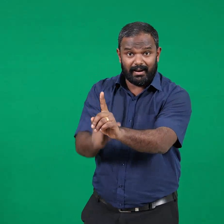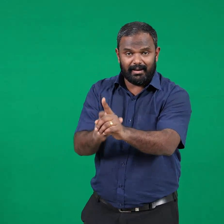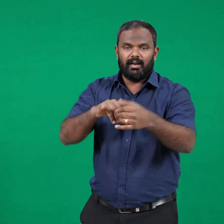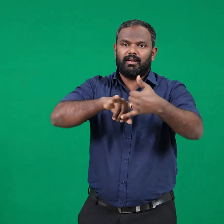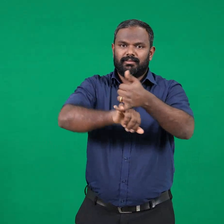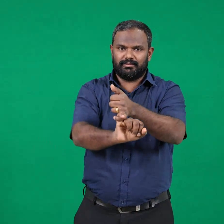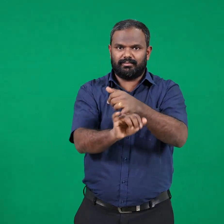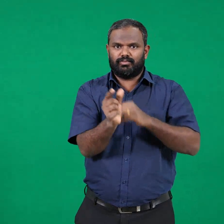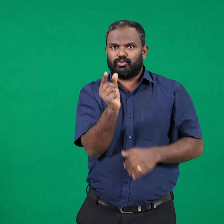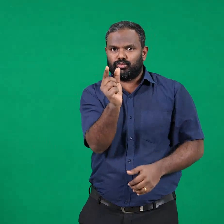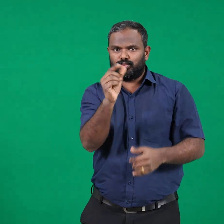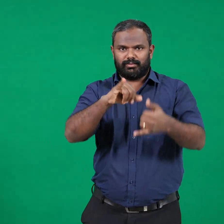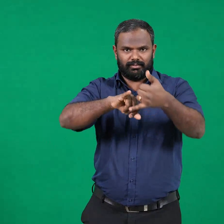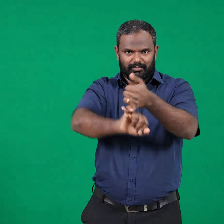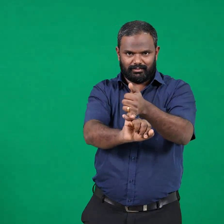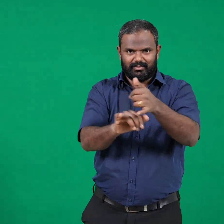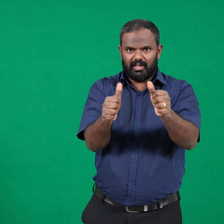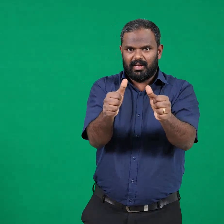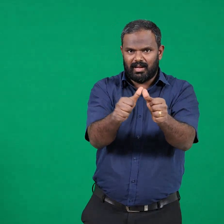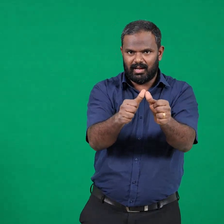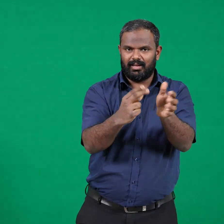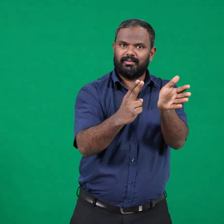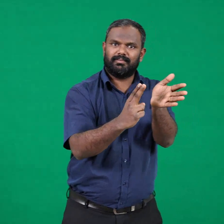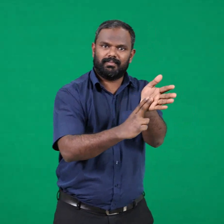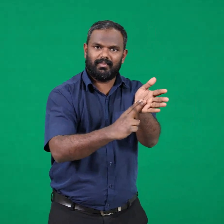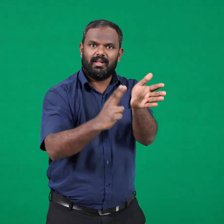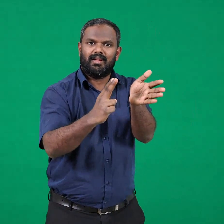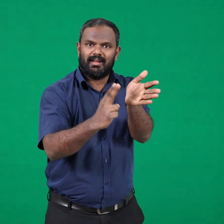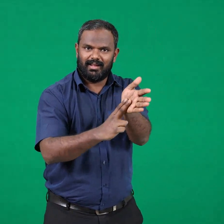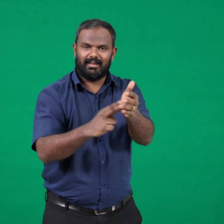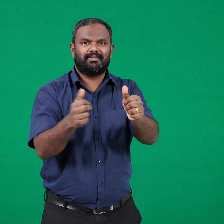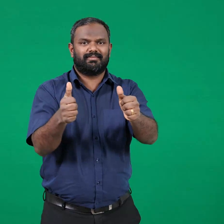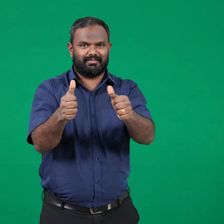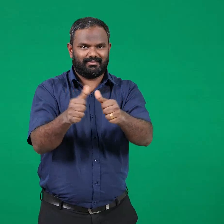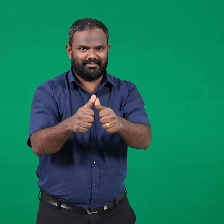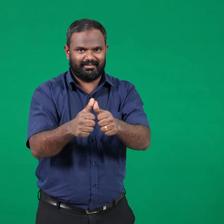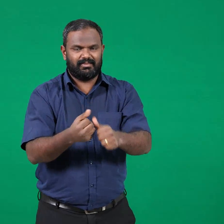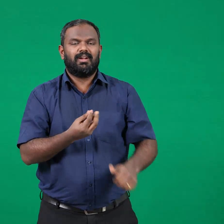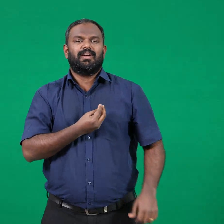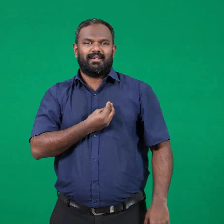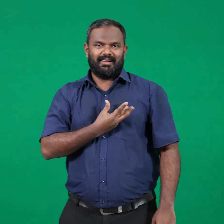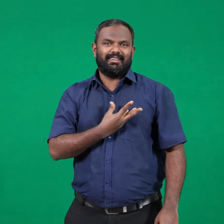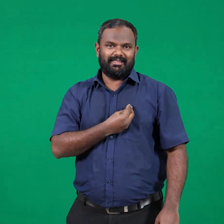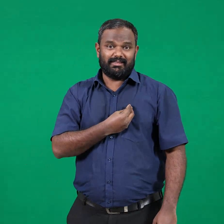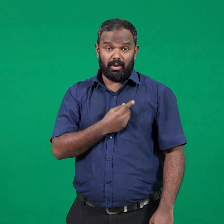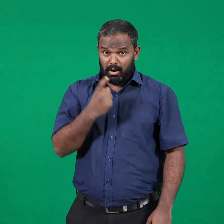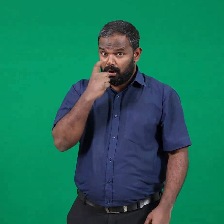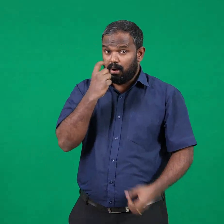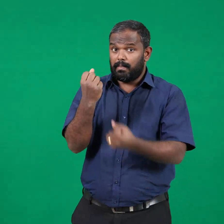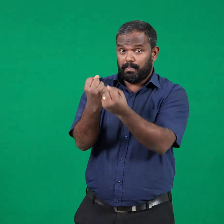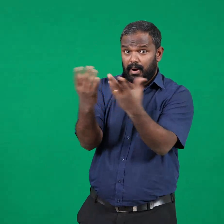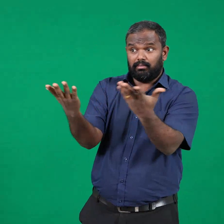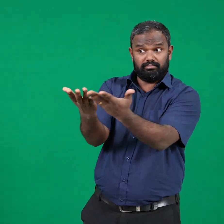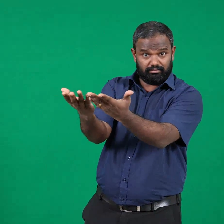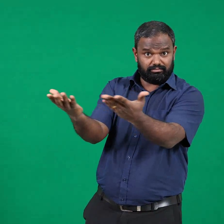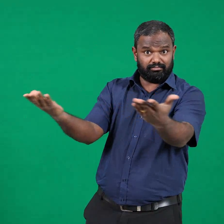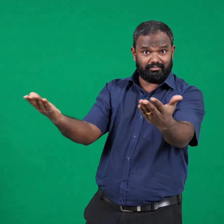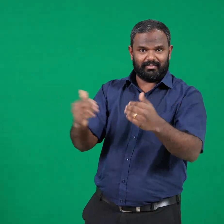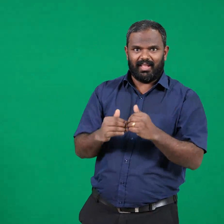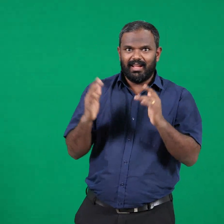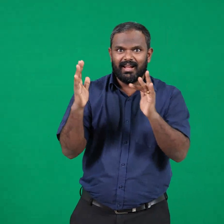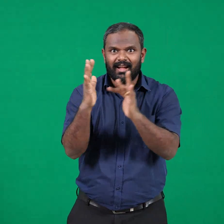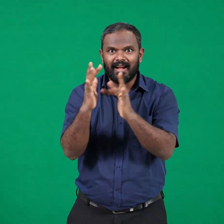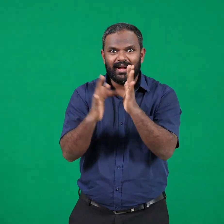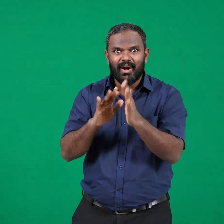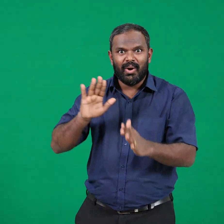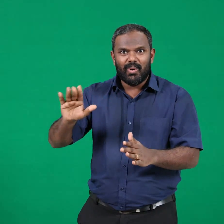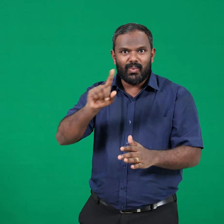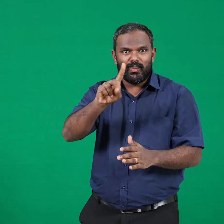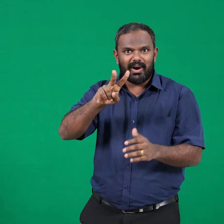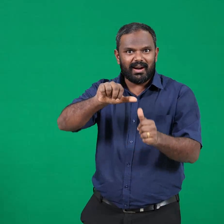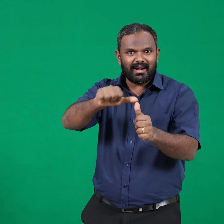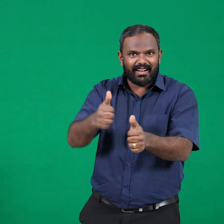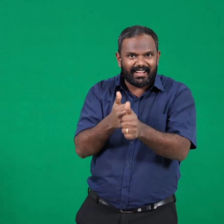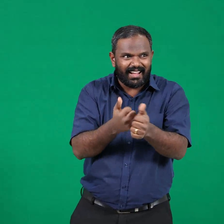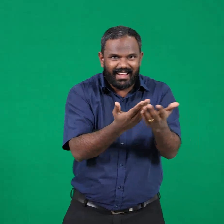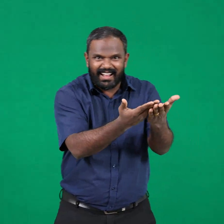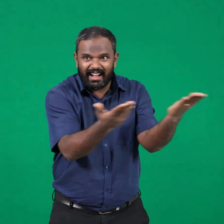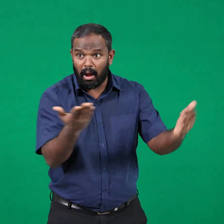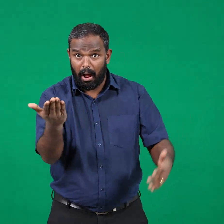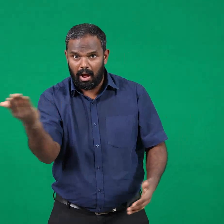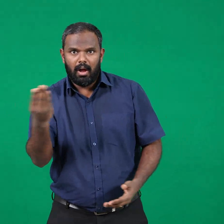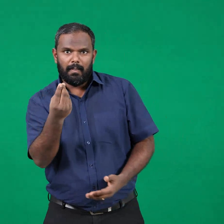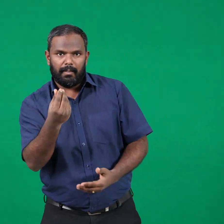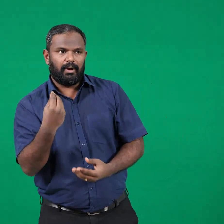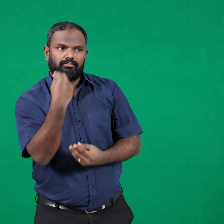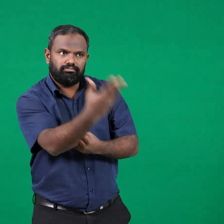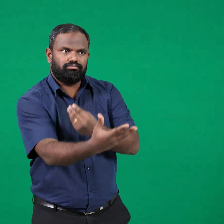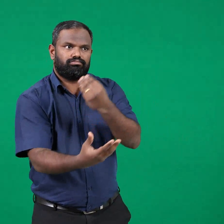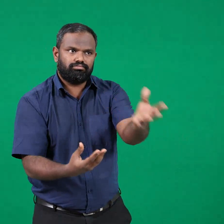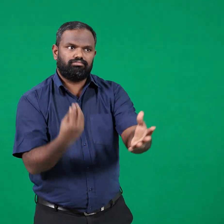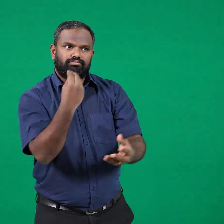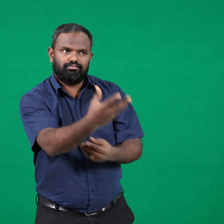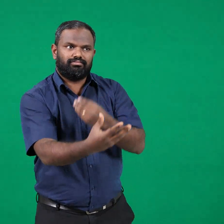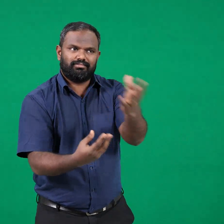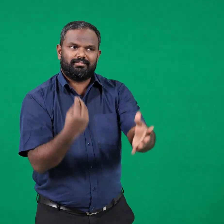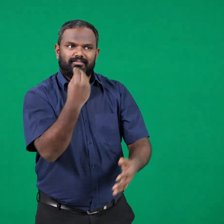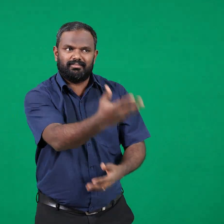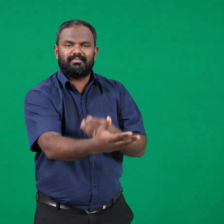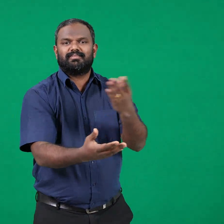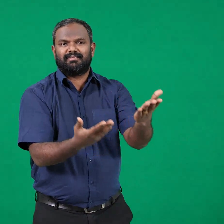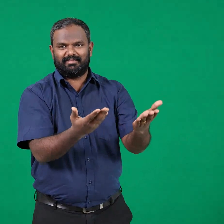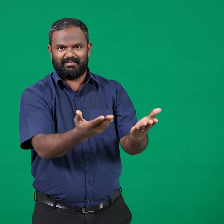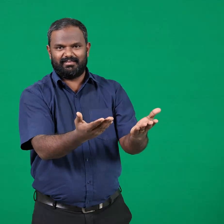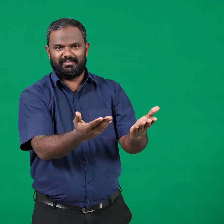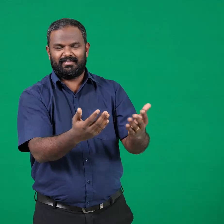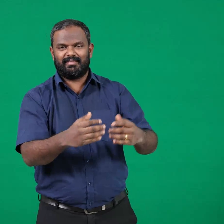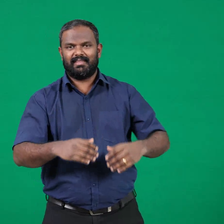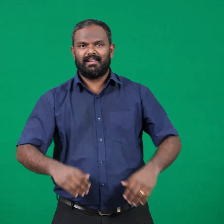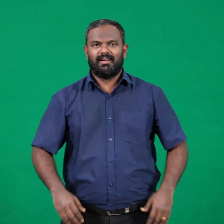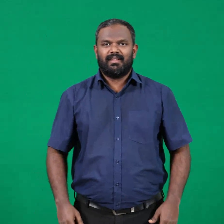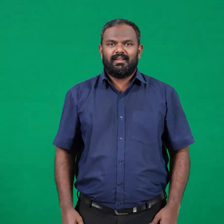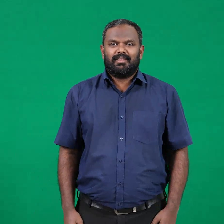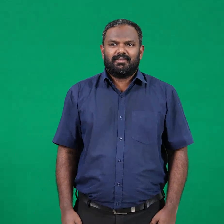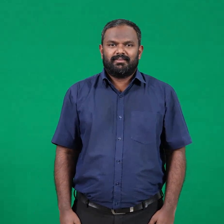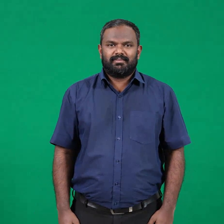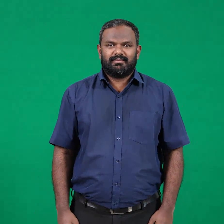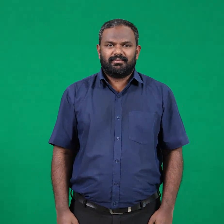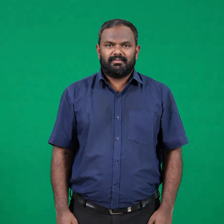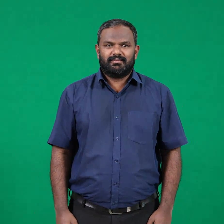These women were ministering to them out of their own means.